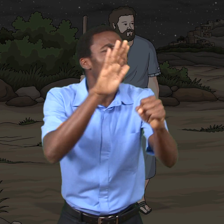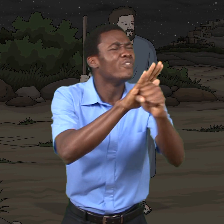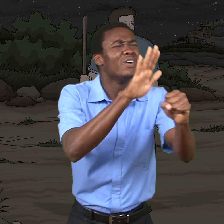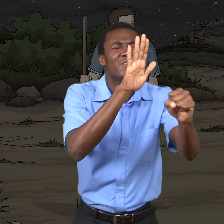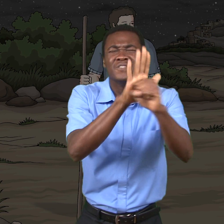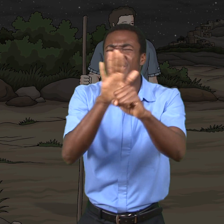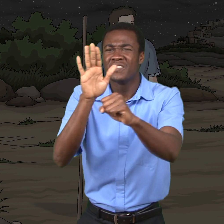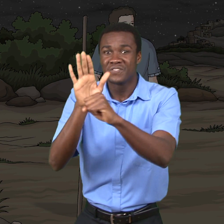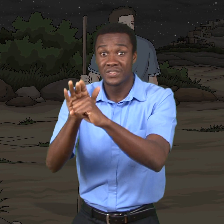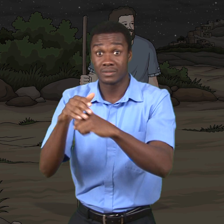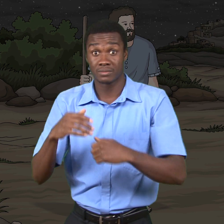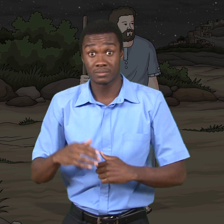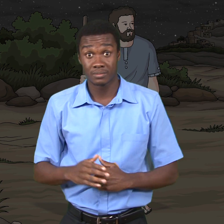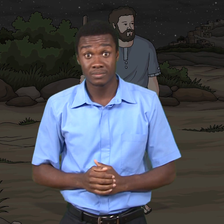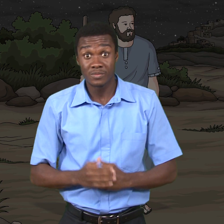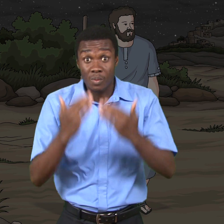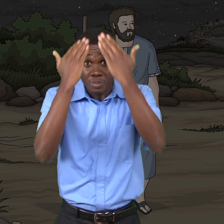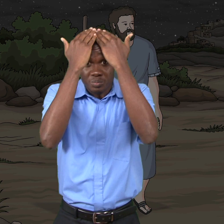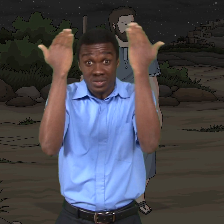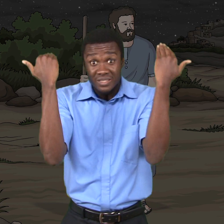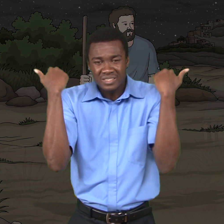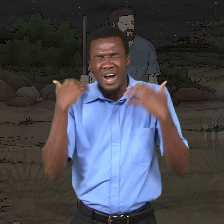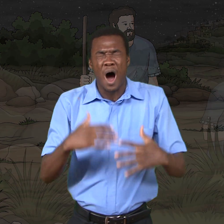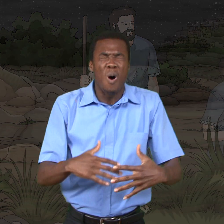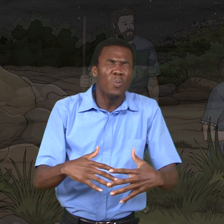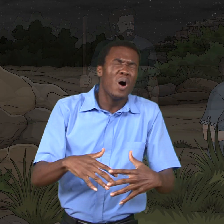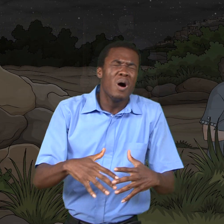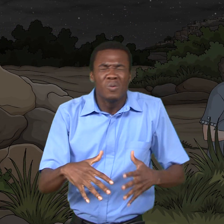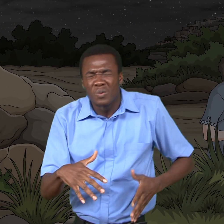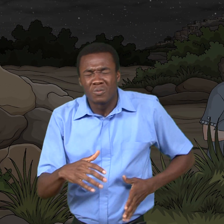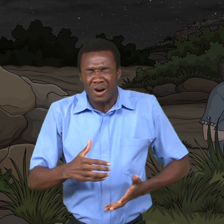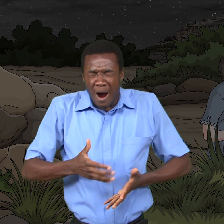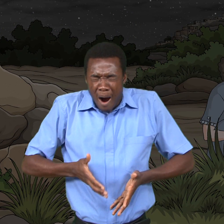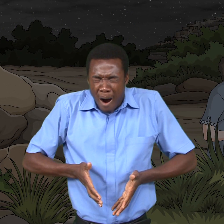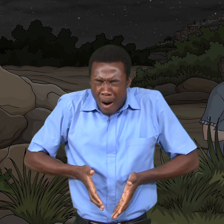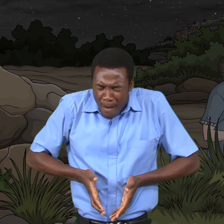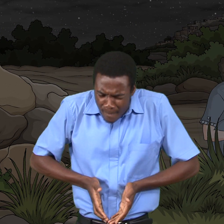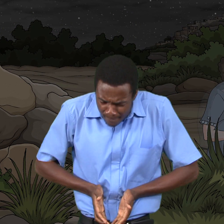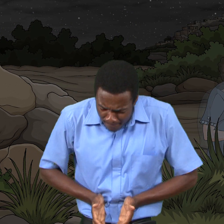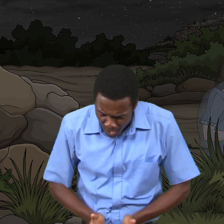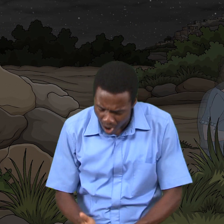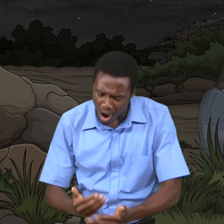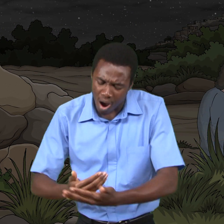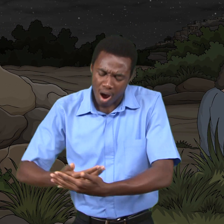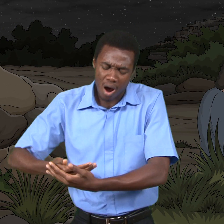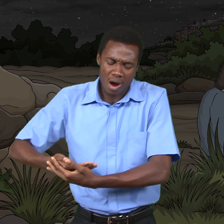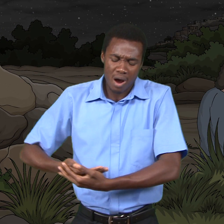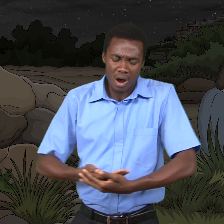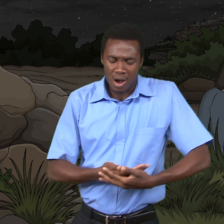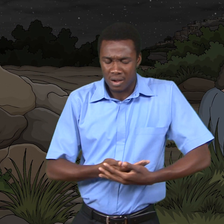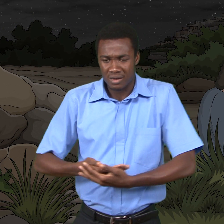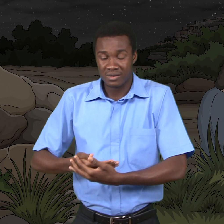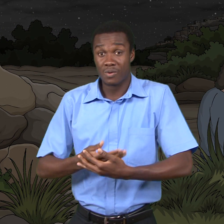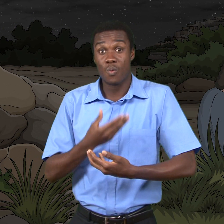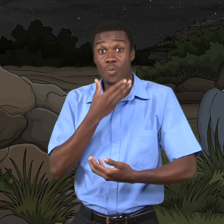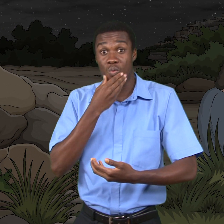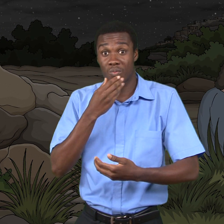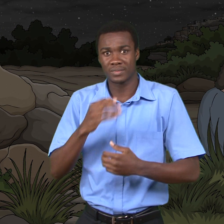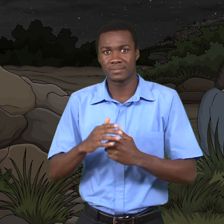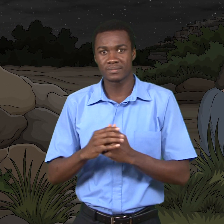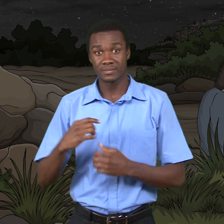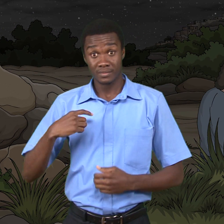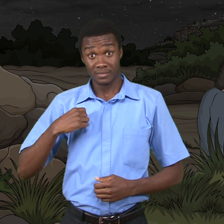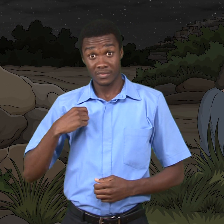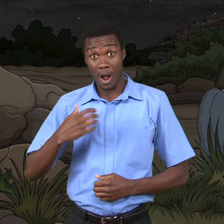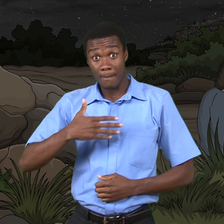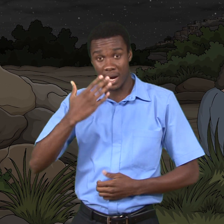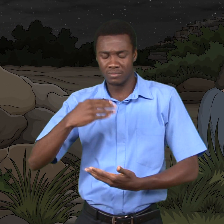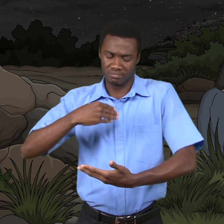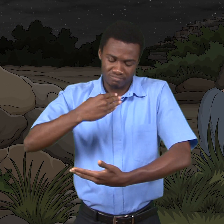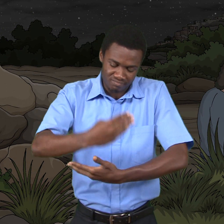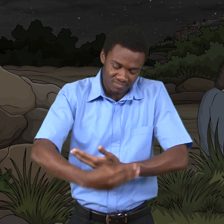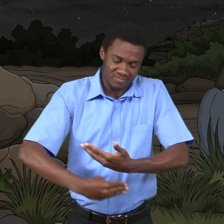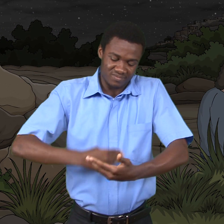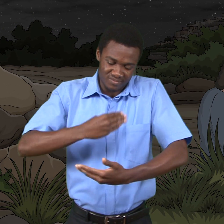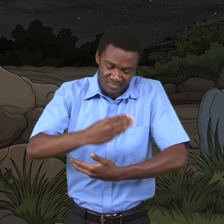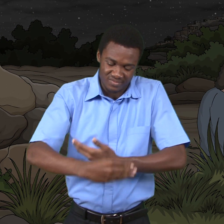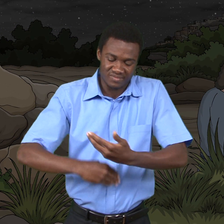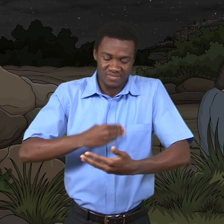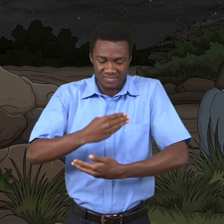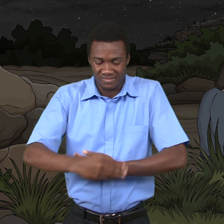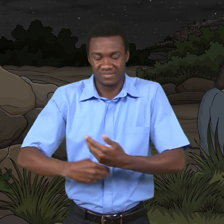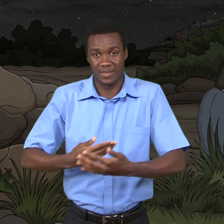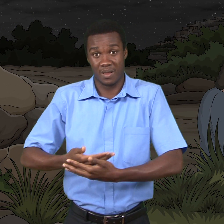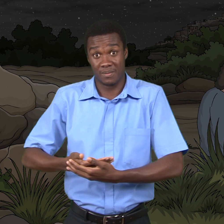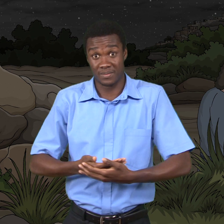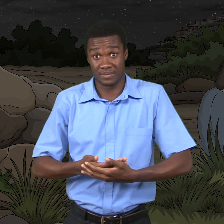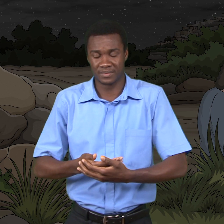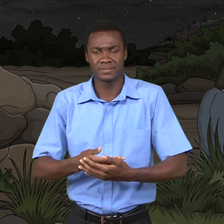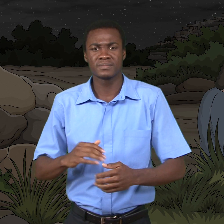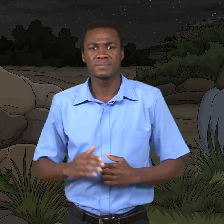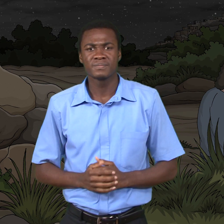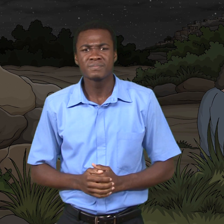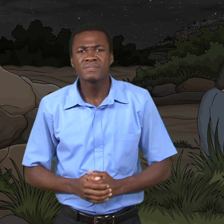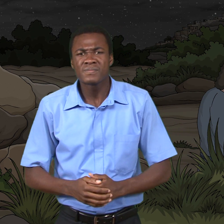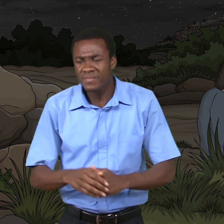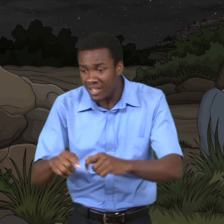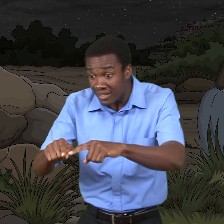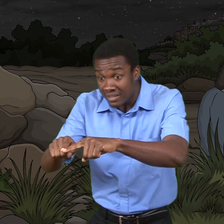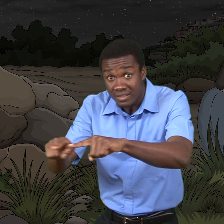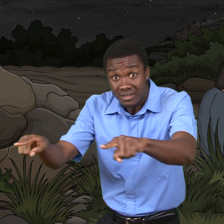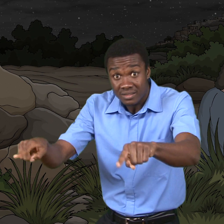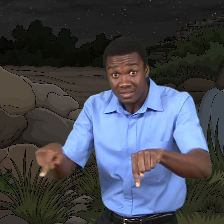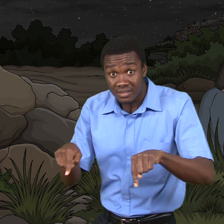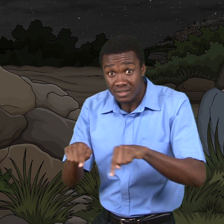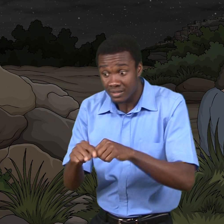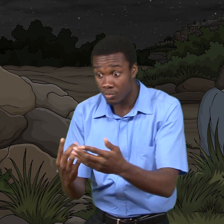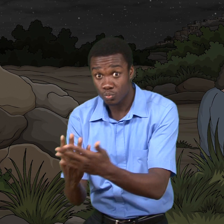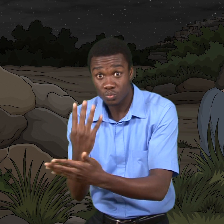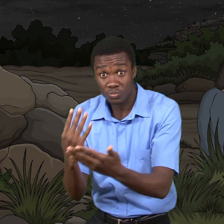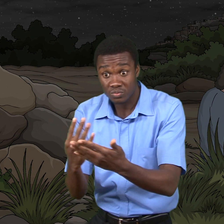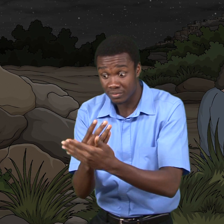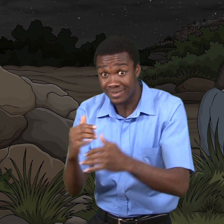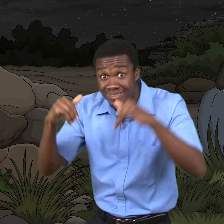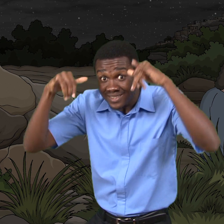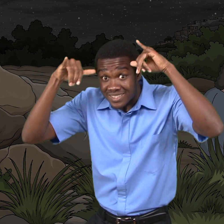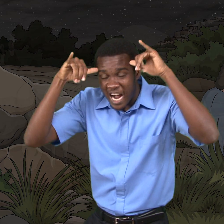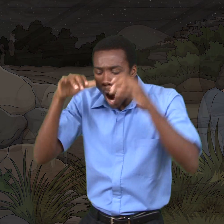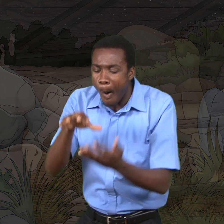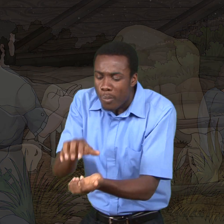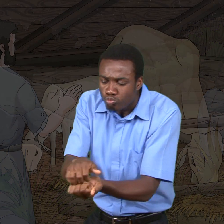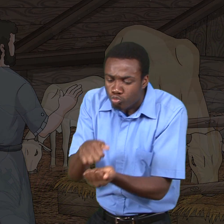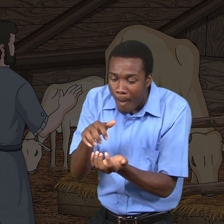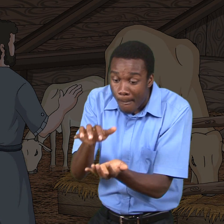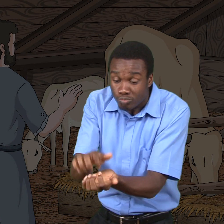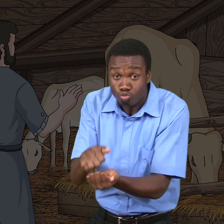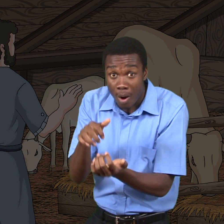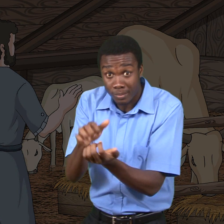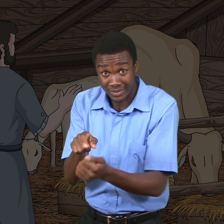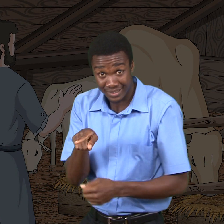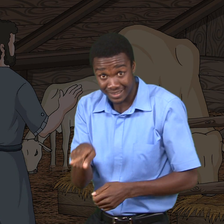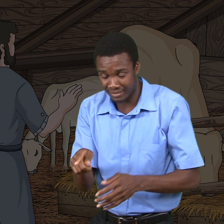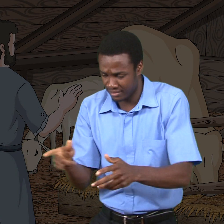And she gave birth to her firstborn, a Son.